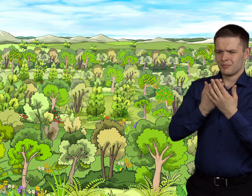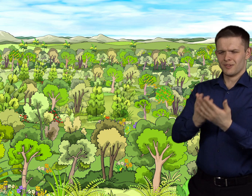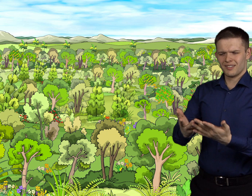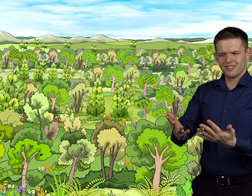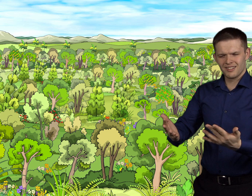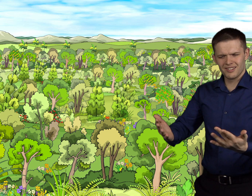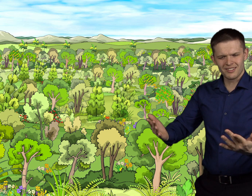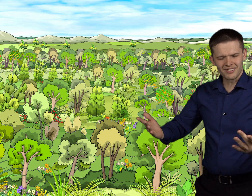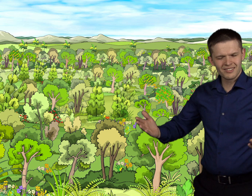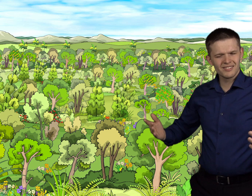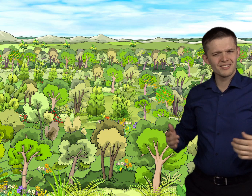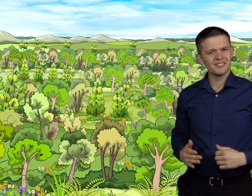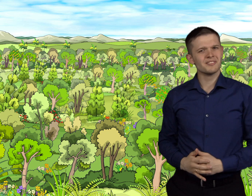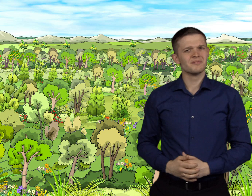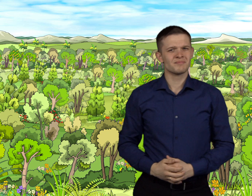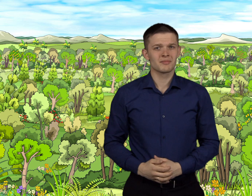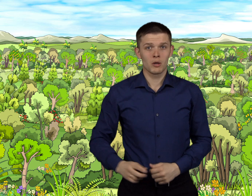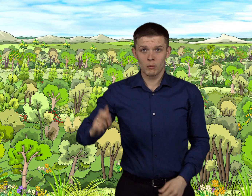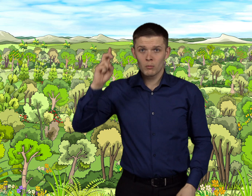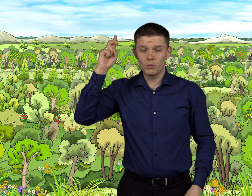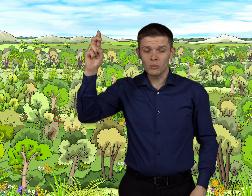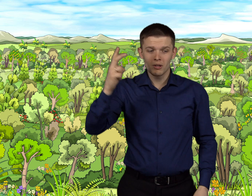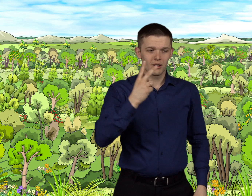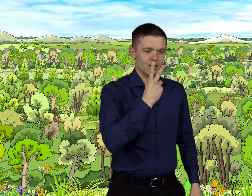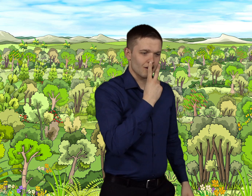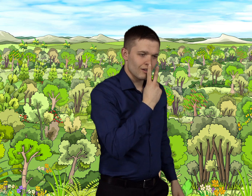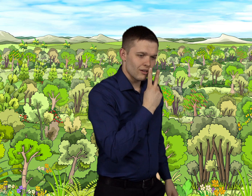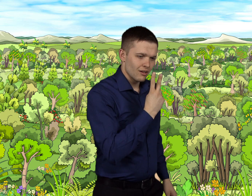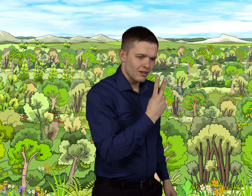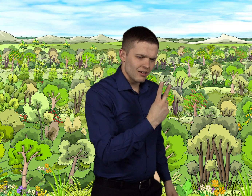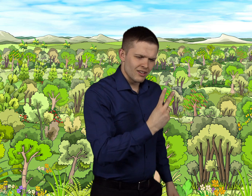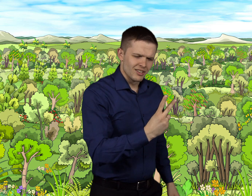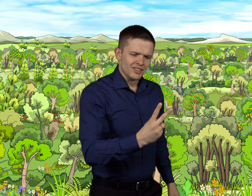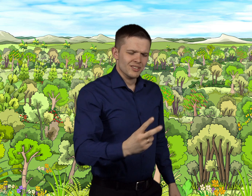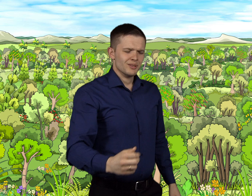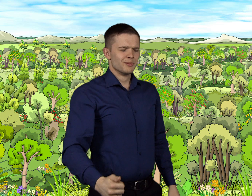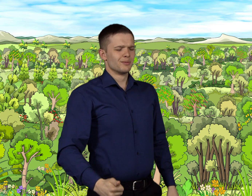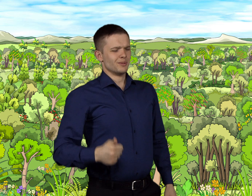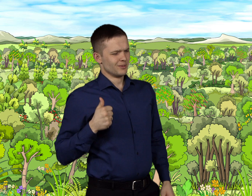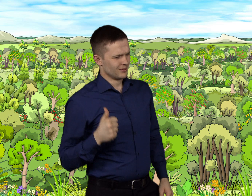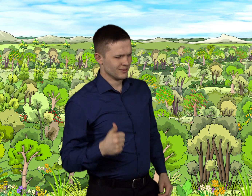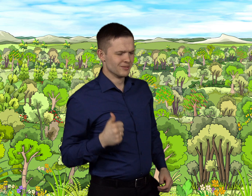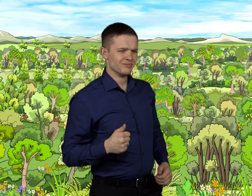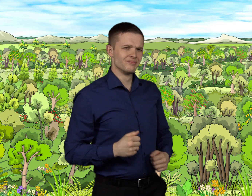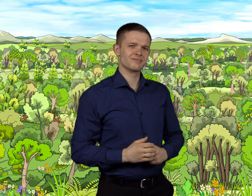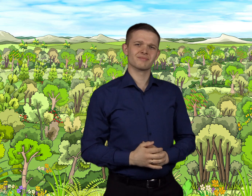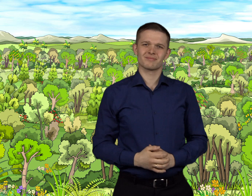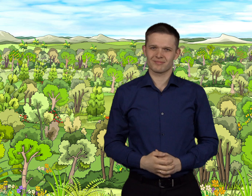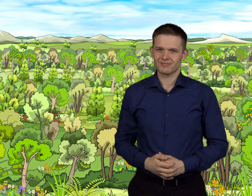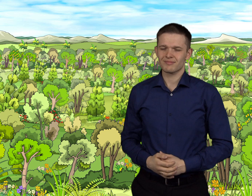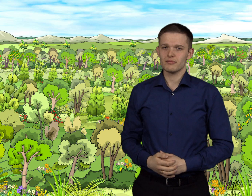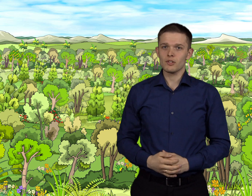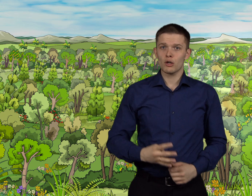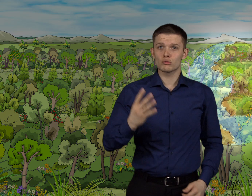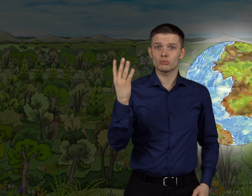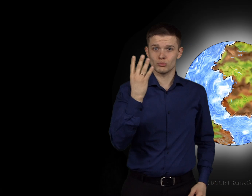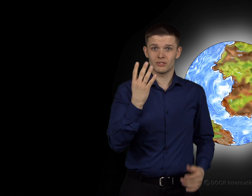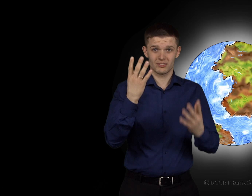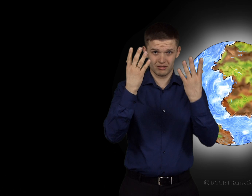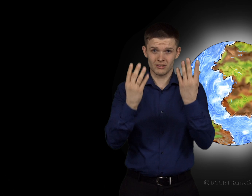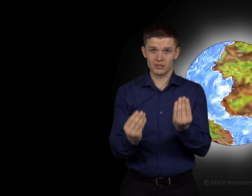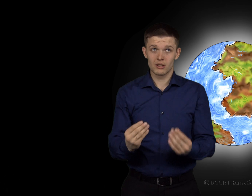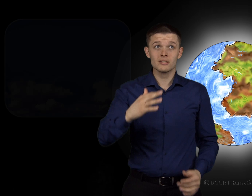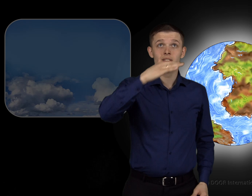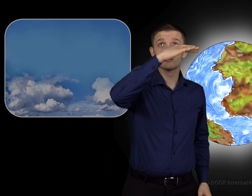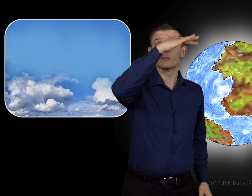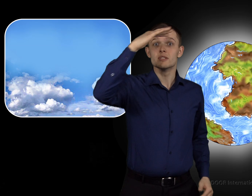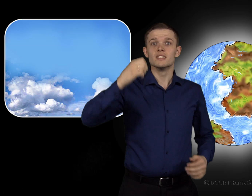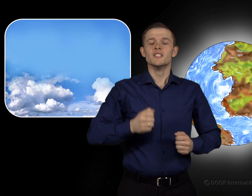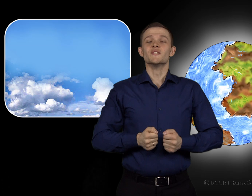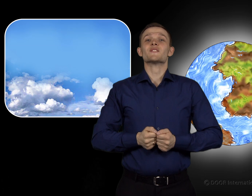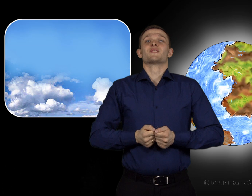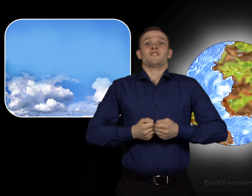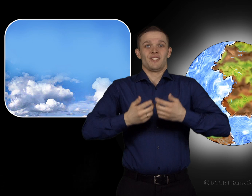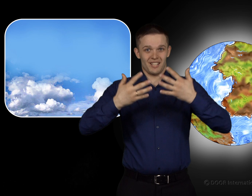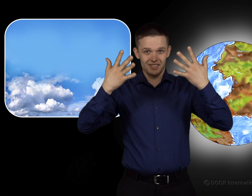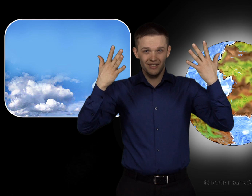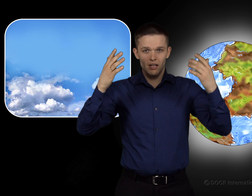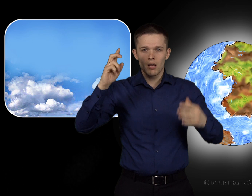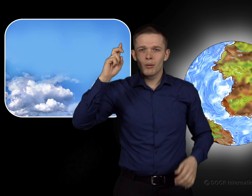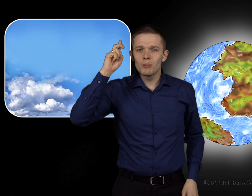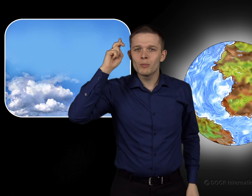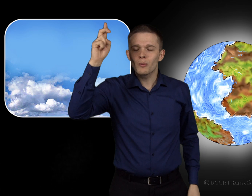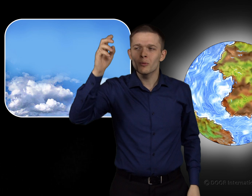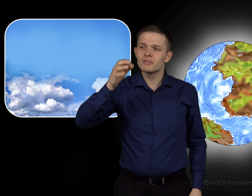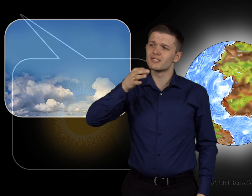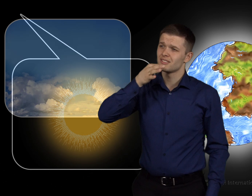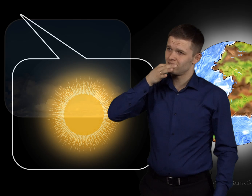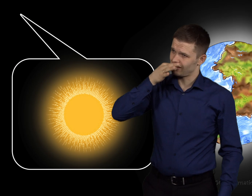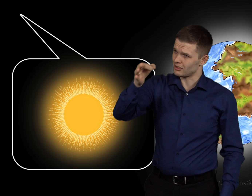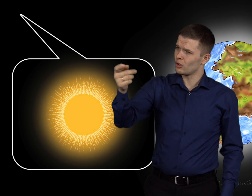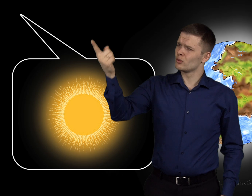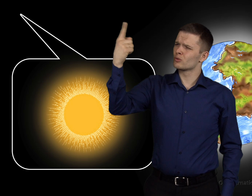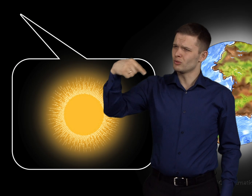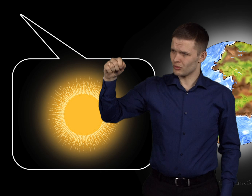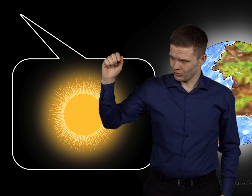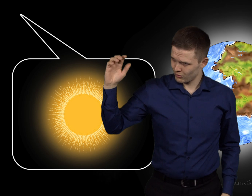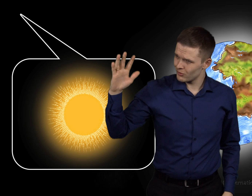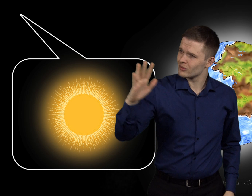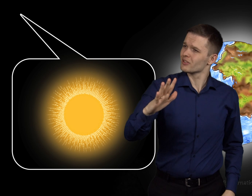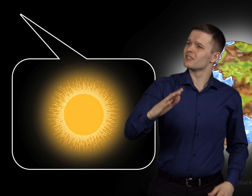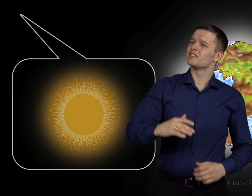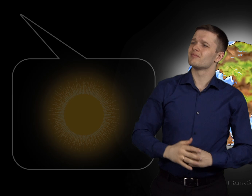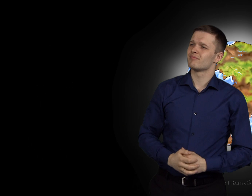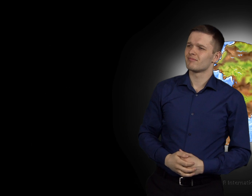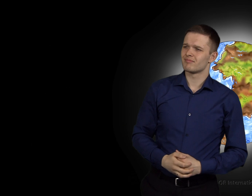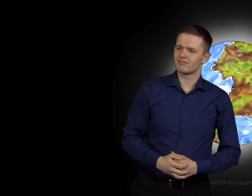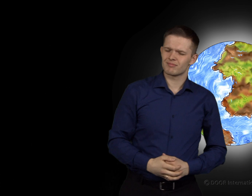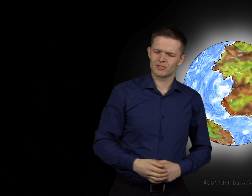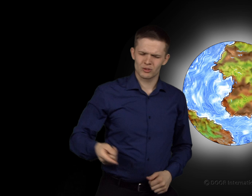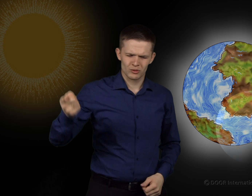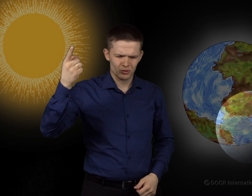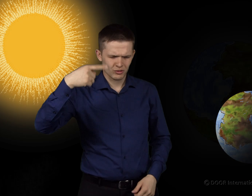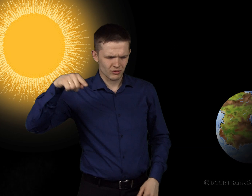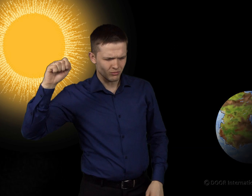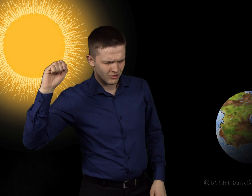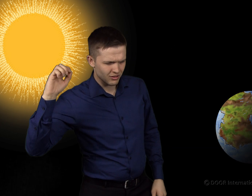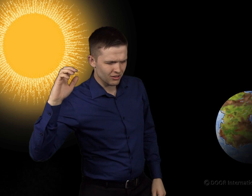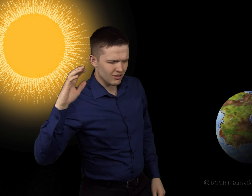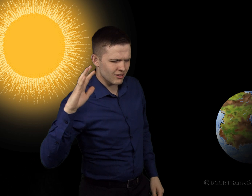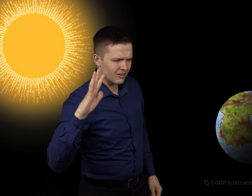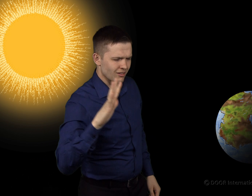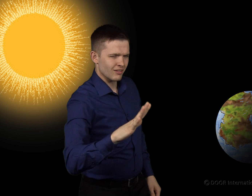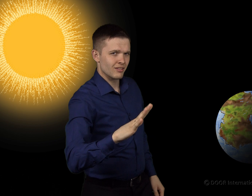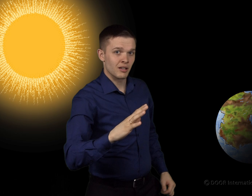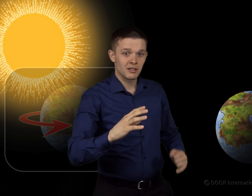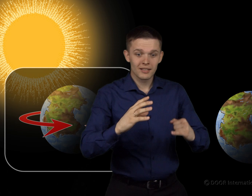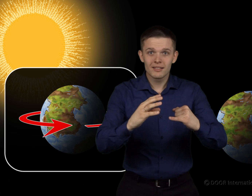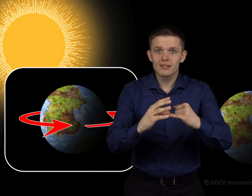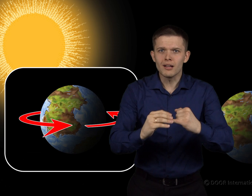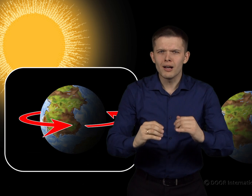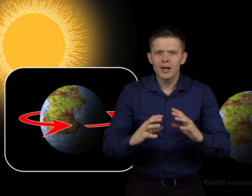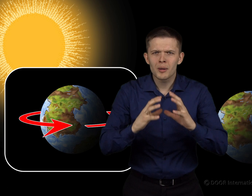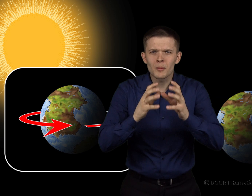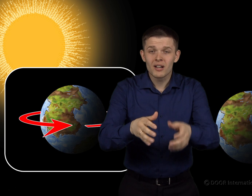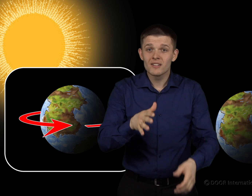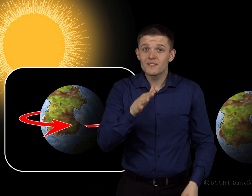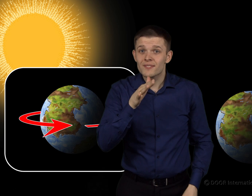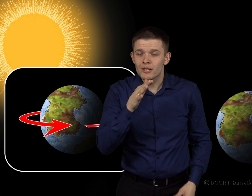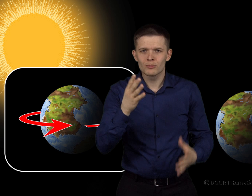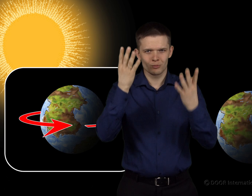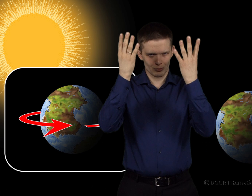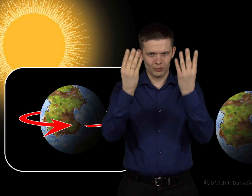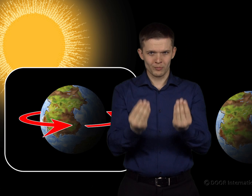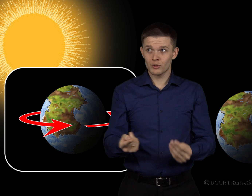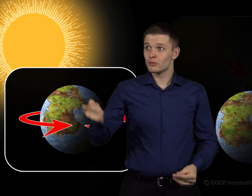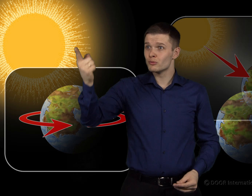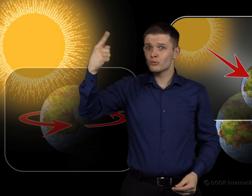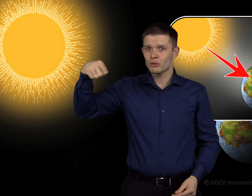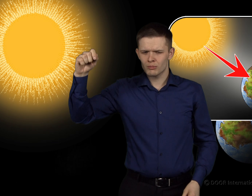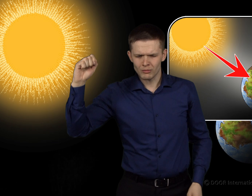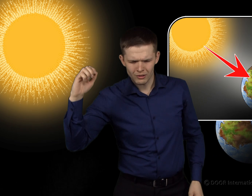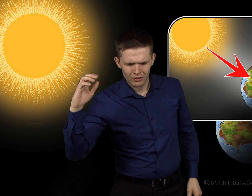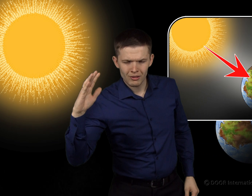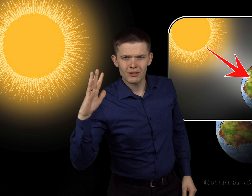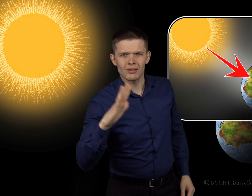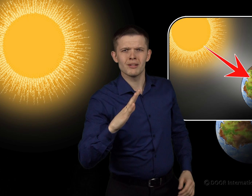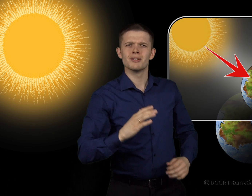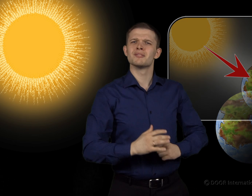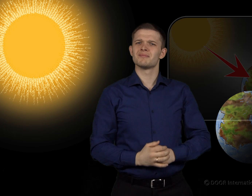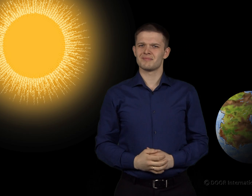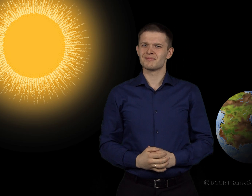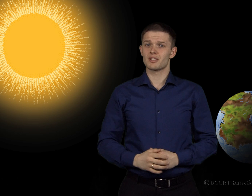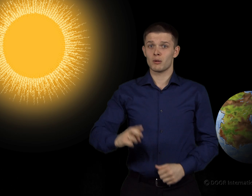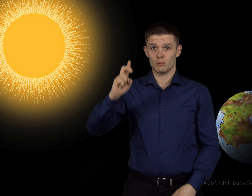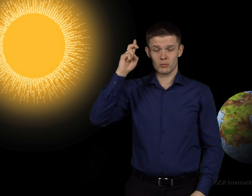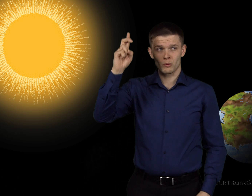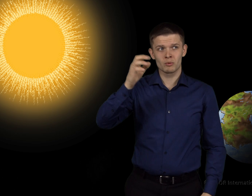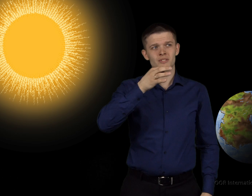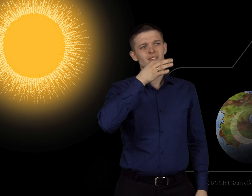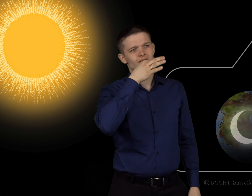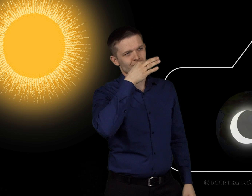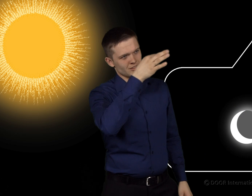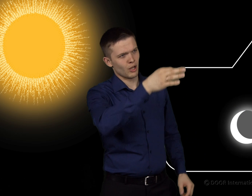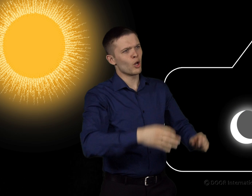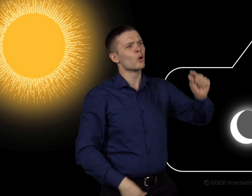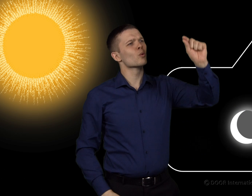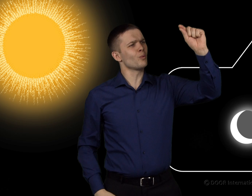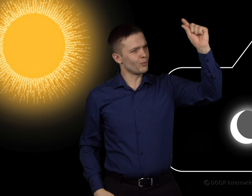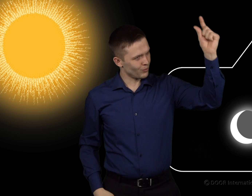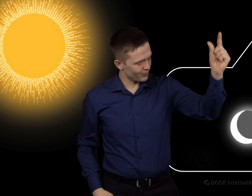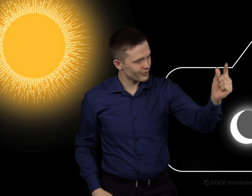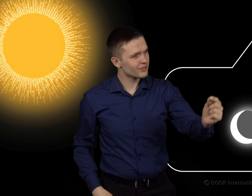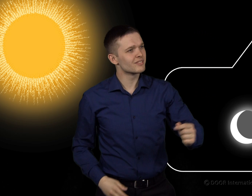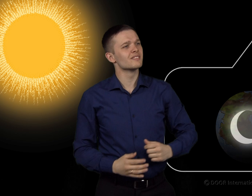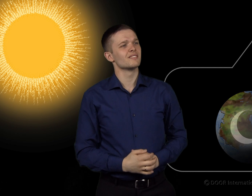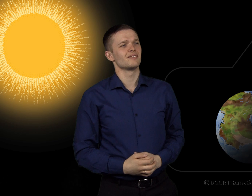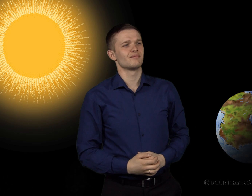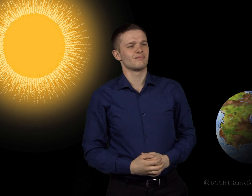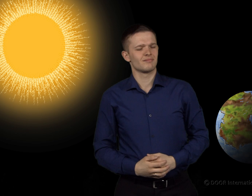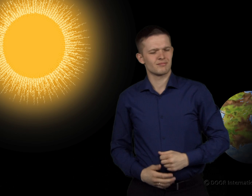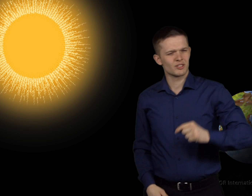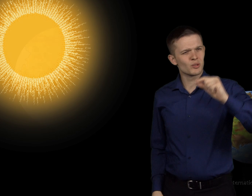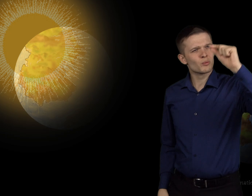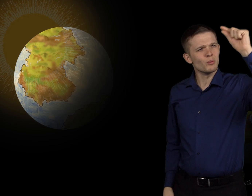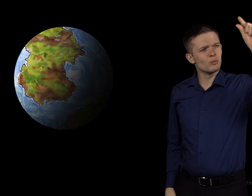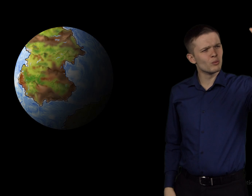And God said, “Let there be lights in the expanse of the sky to distinguish between the day and the night, and let them be signs to mark the seasons and days and years.